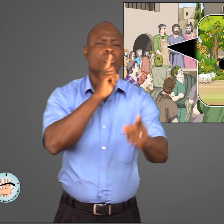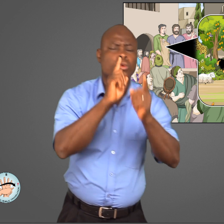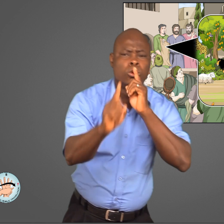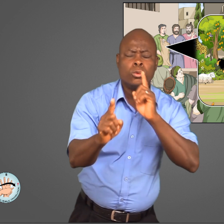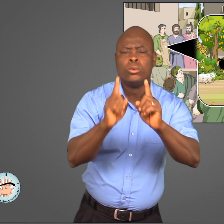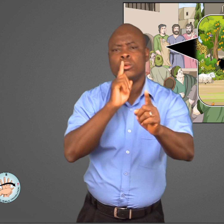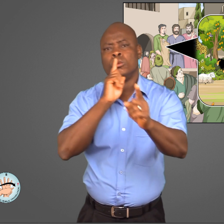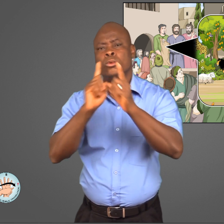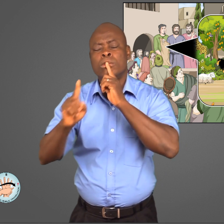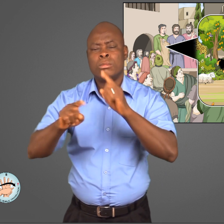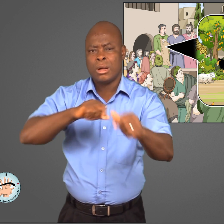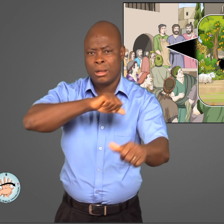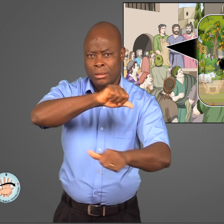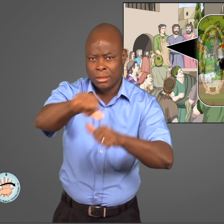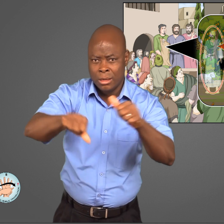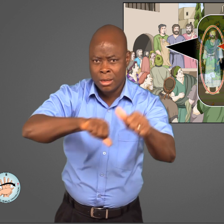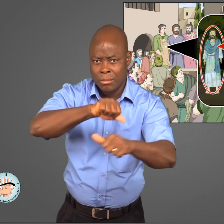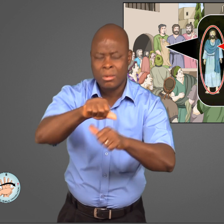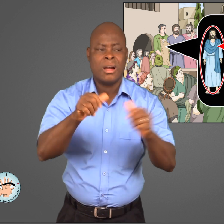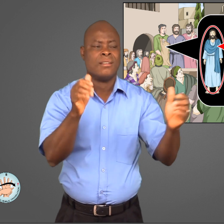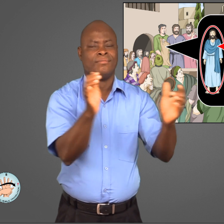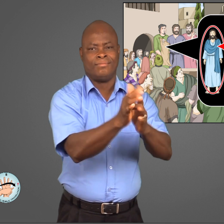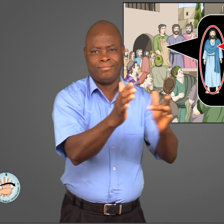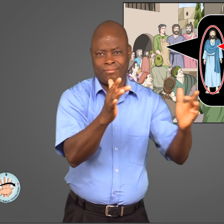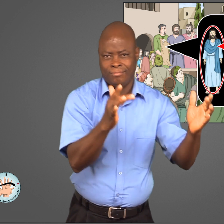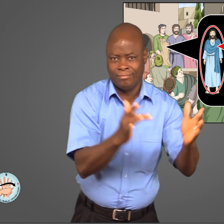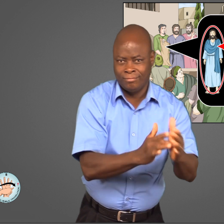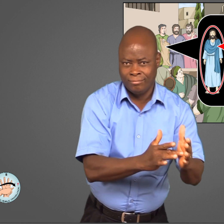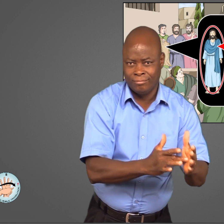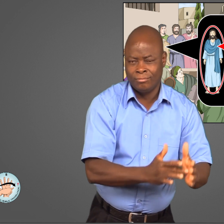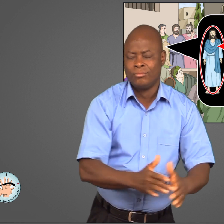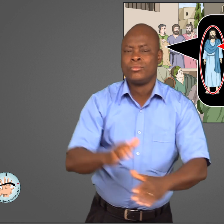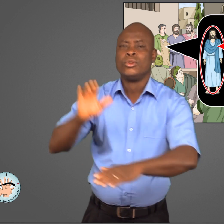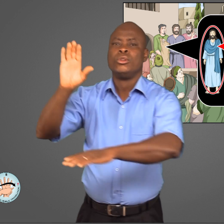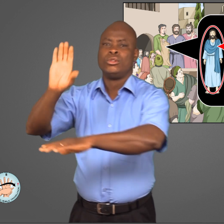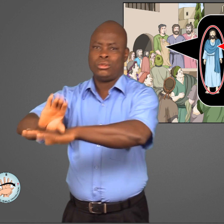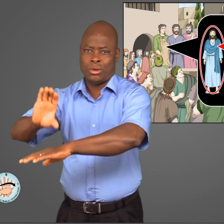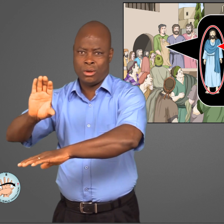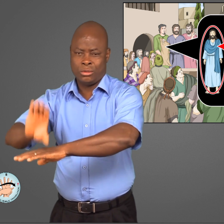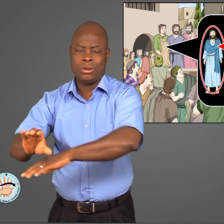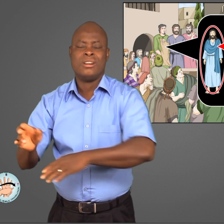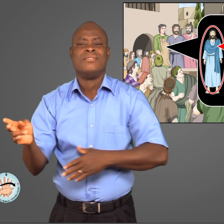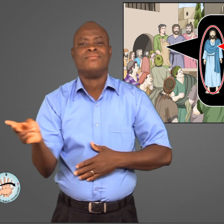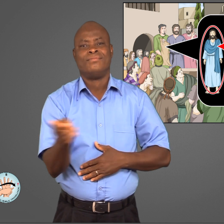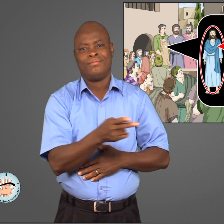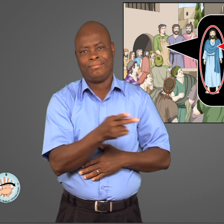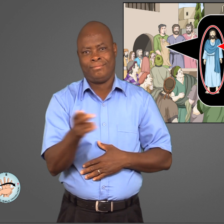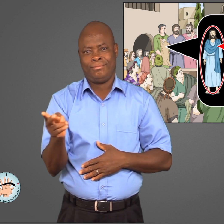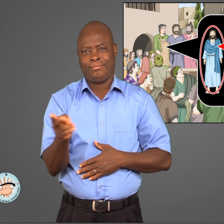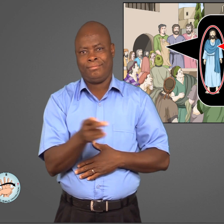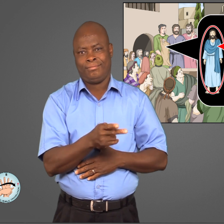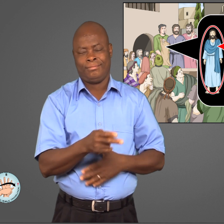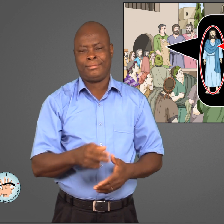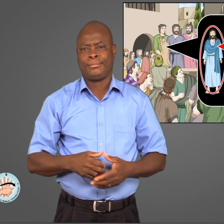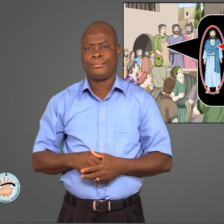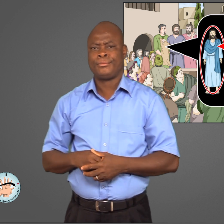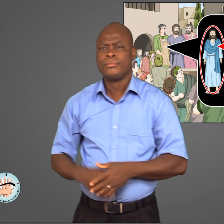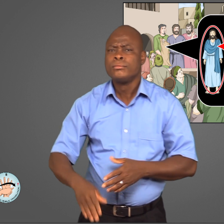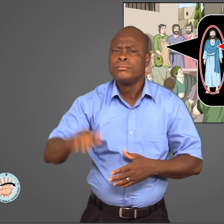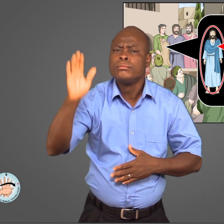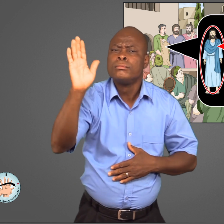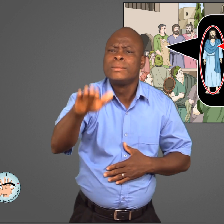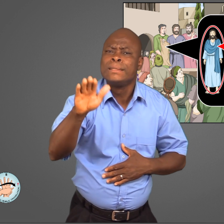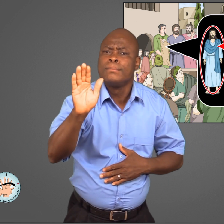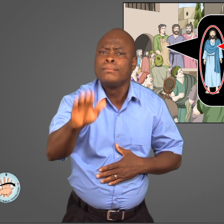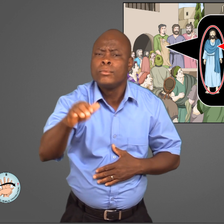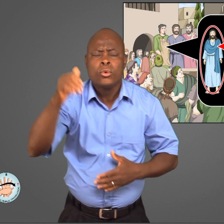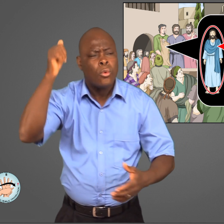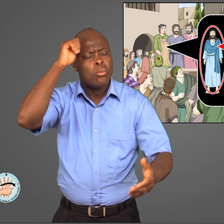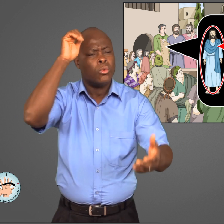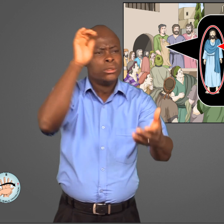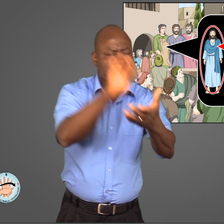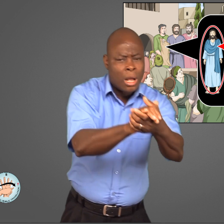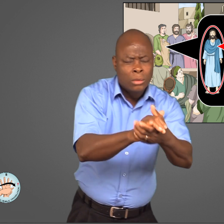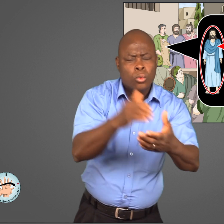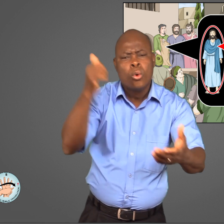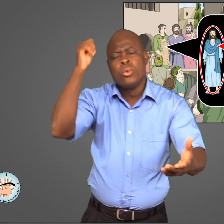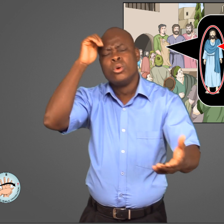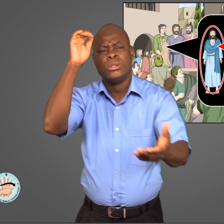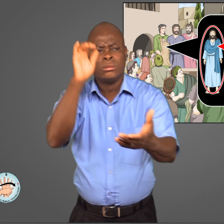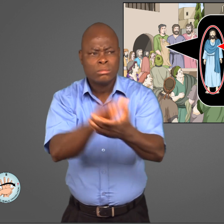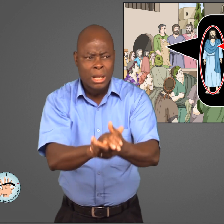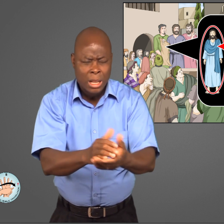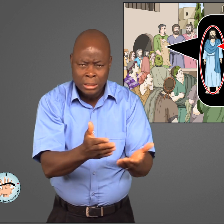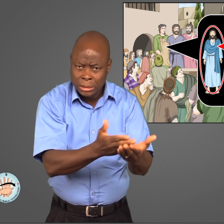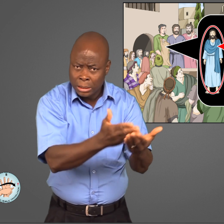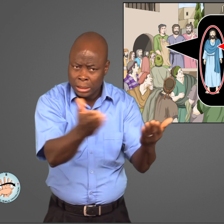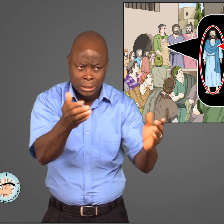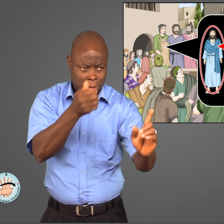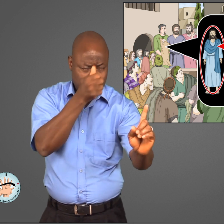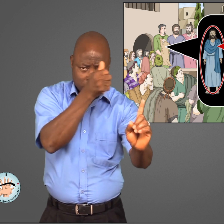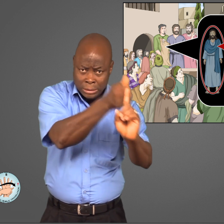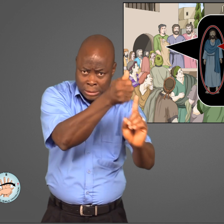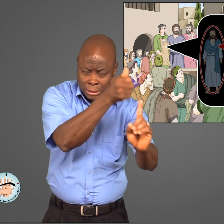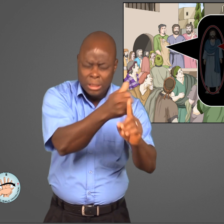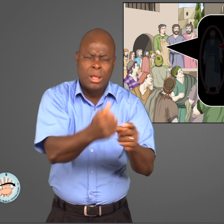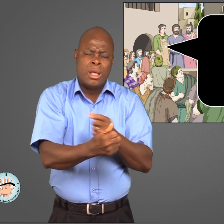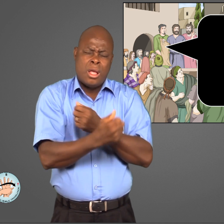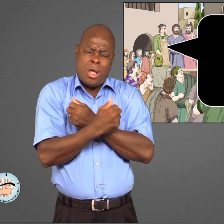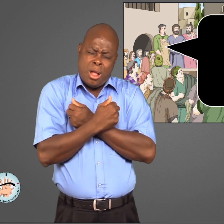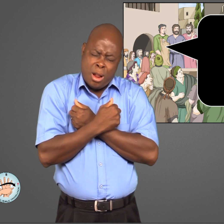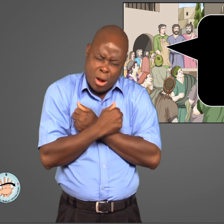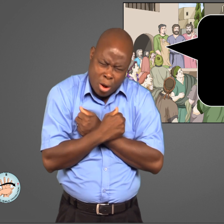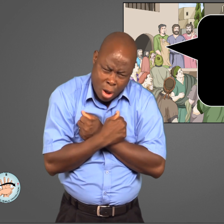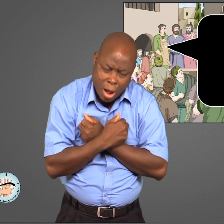This mystery is profound, but I am speaking about Christ and the church.